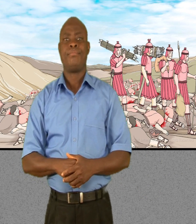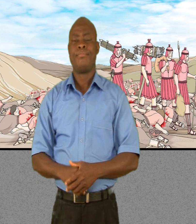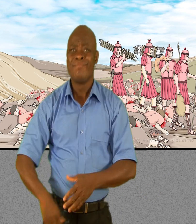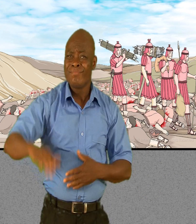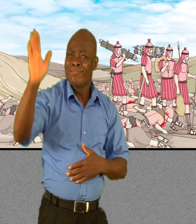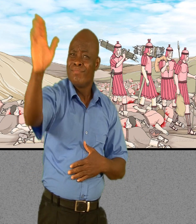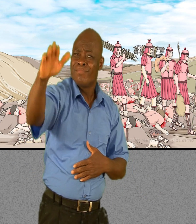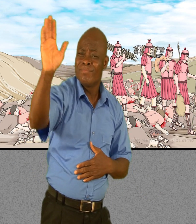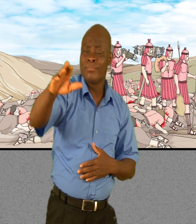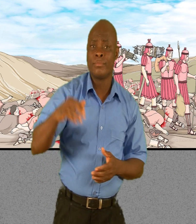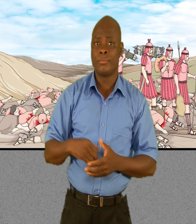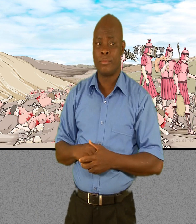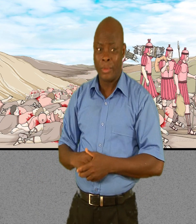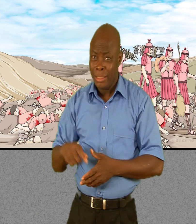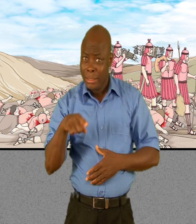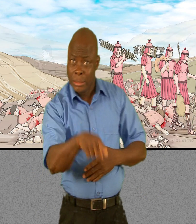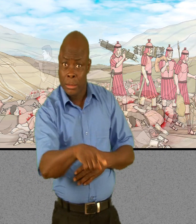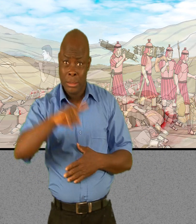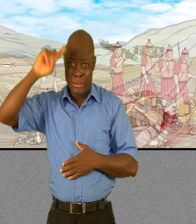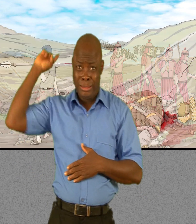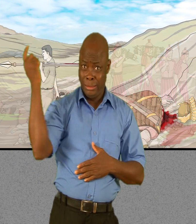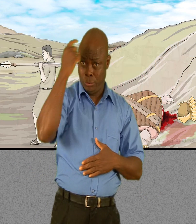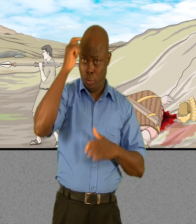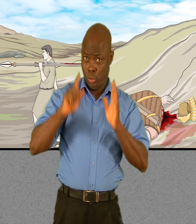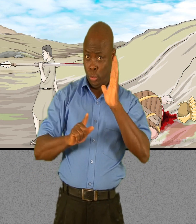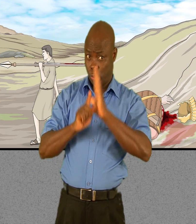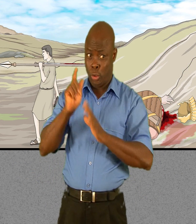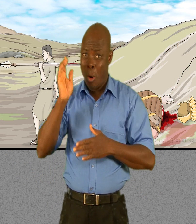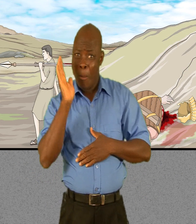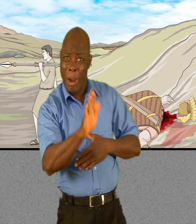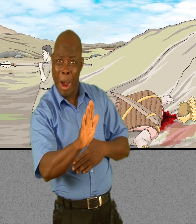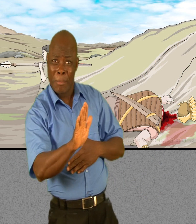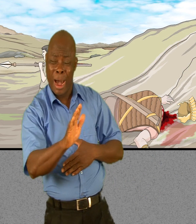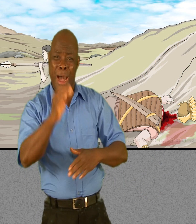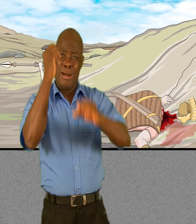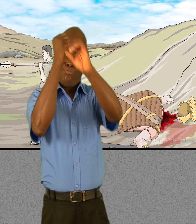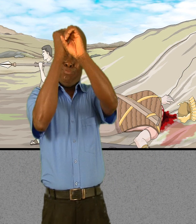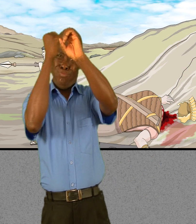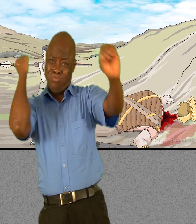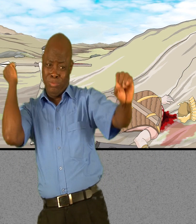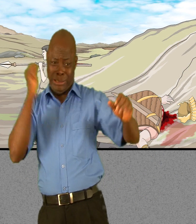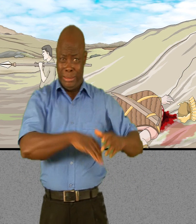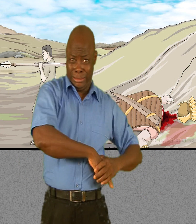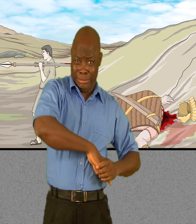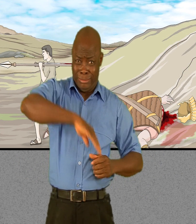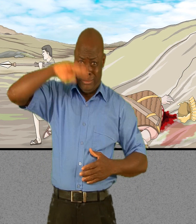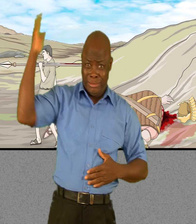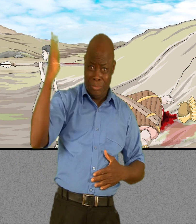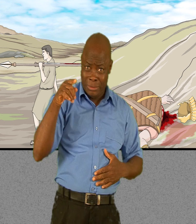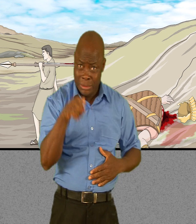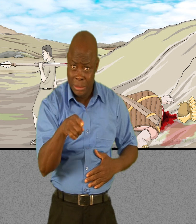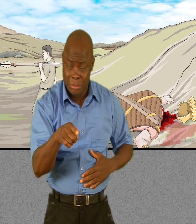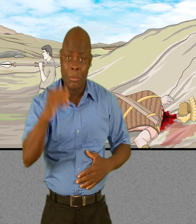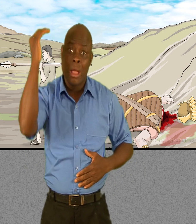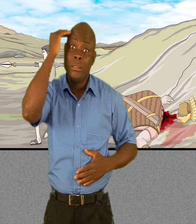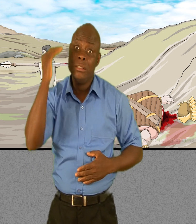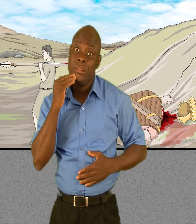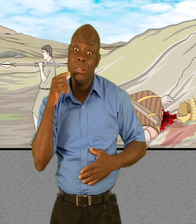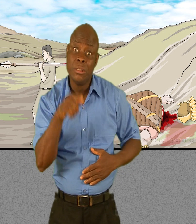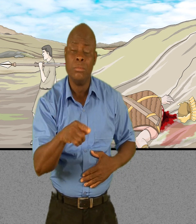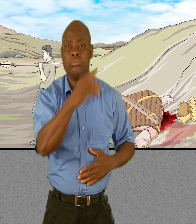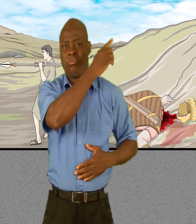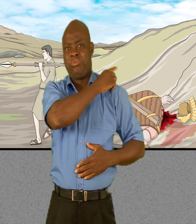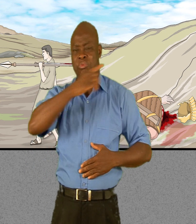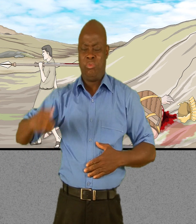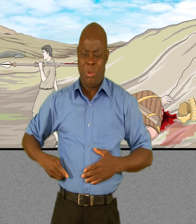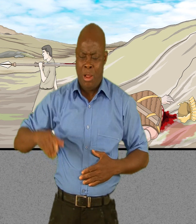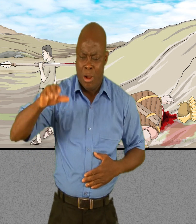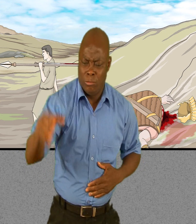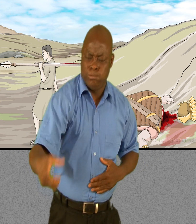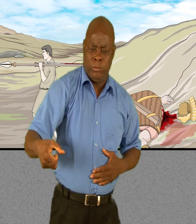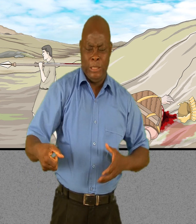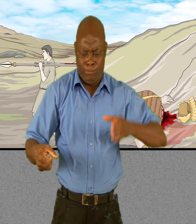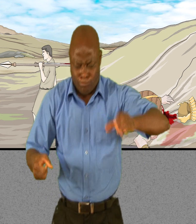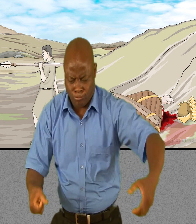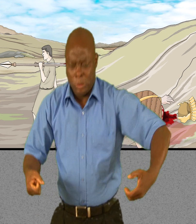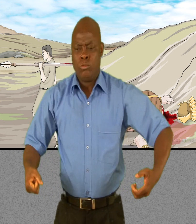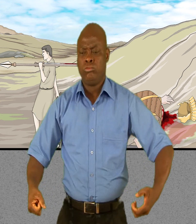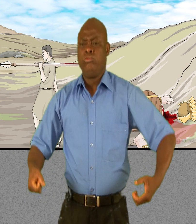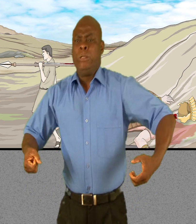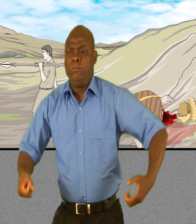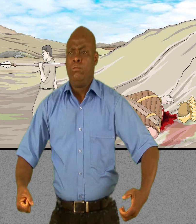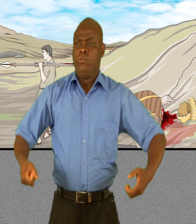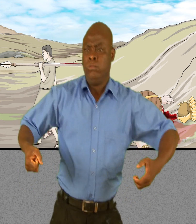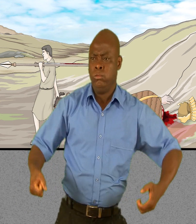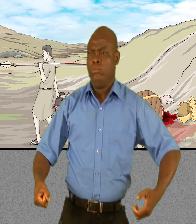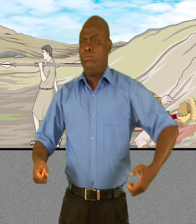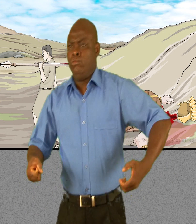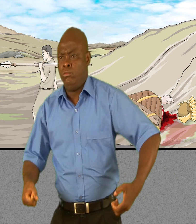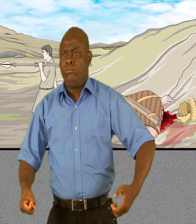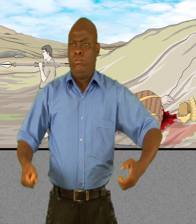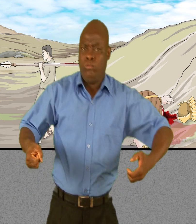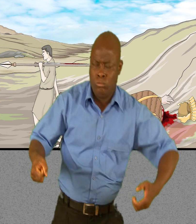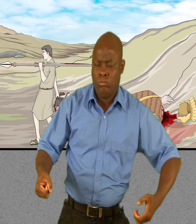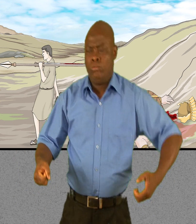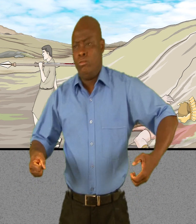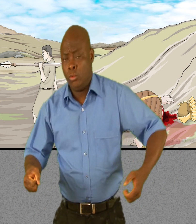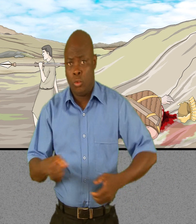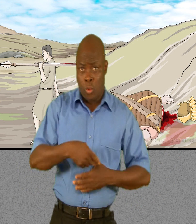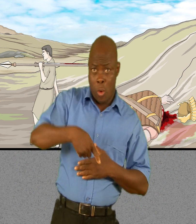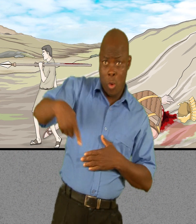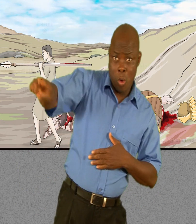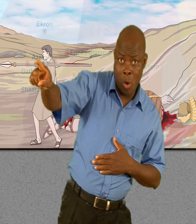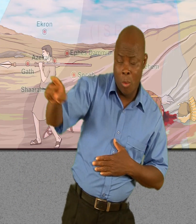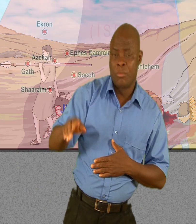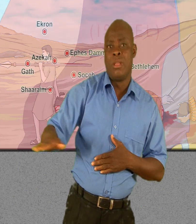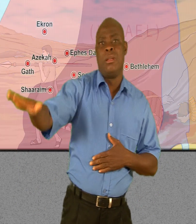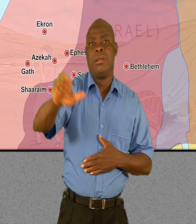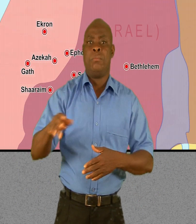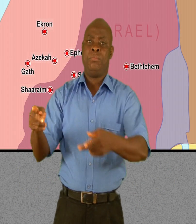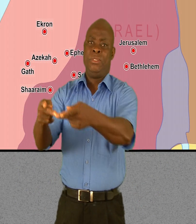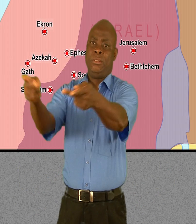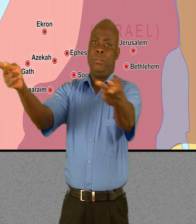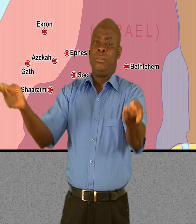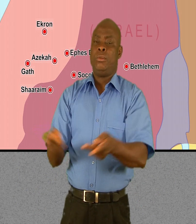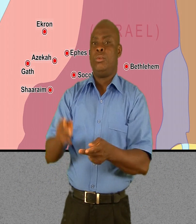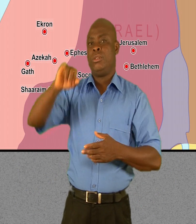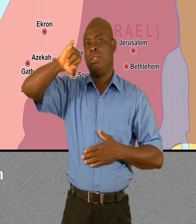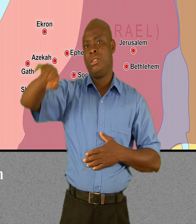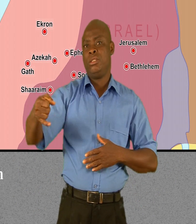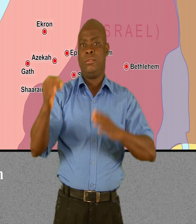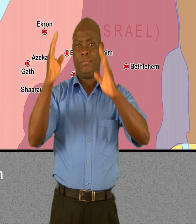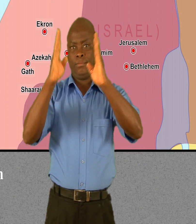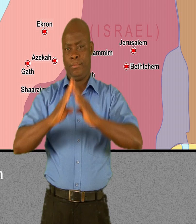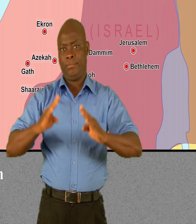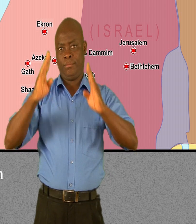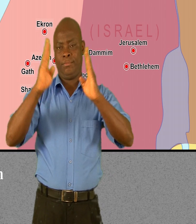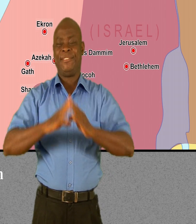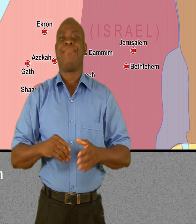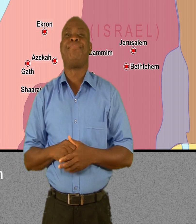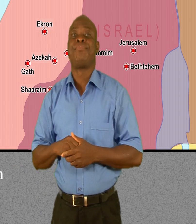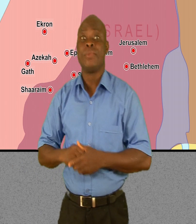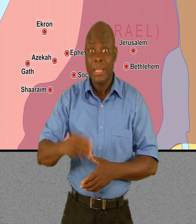David took the head of the Philistine and brought it to Jerusalem, and he put Goliath’s weapons in his own tent.